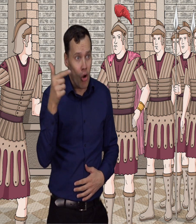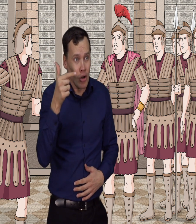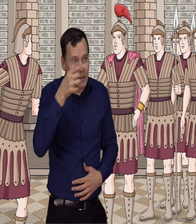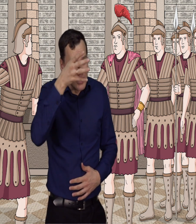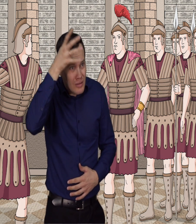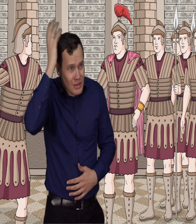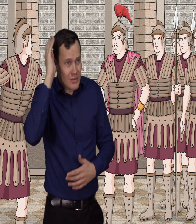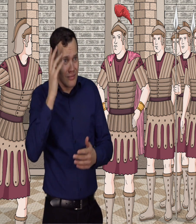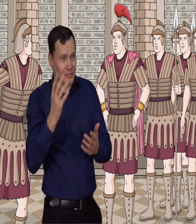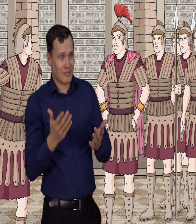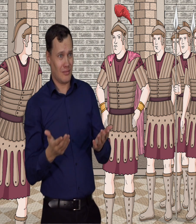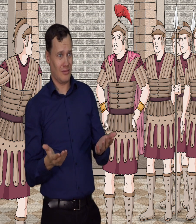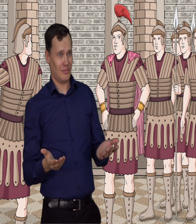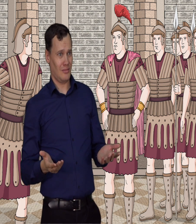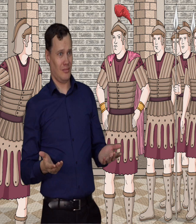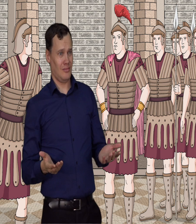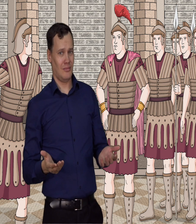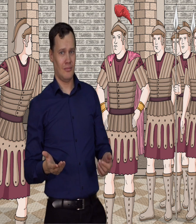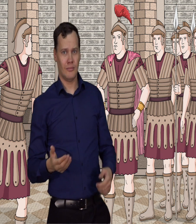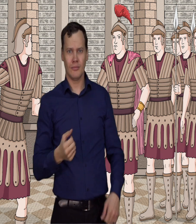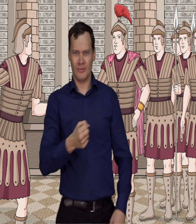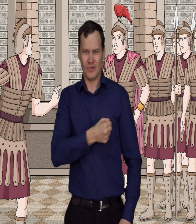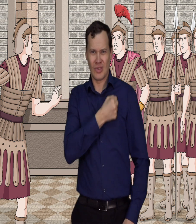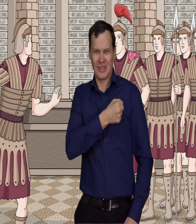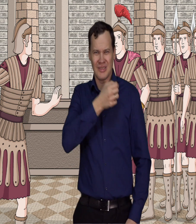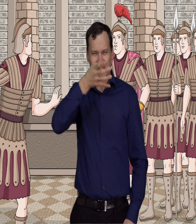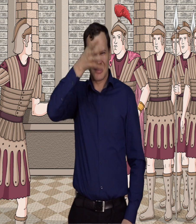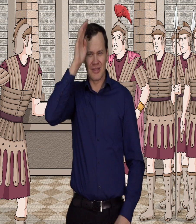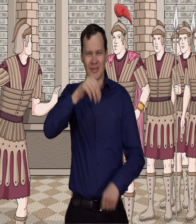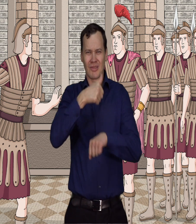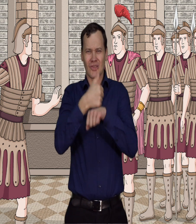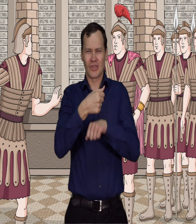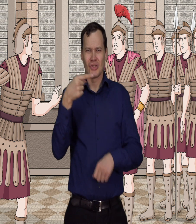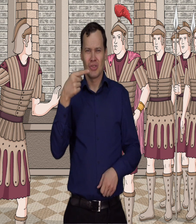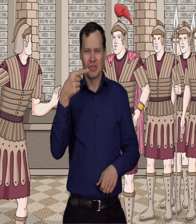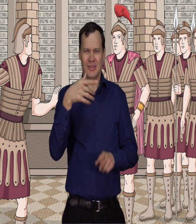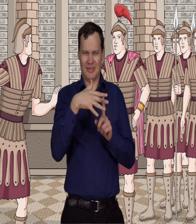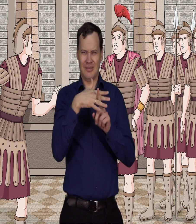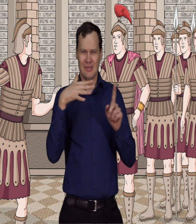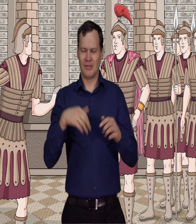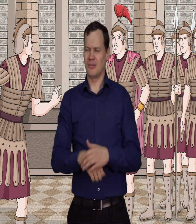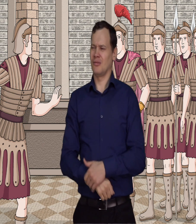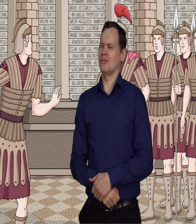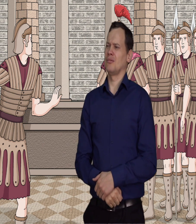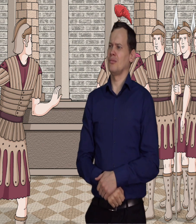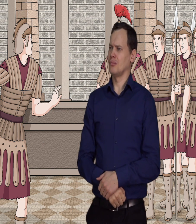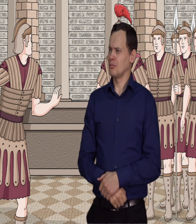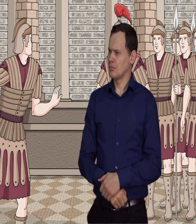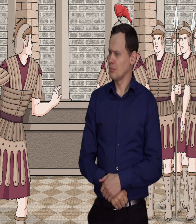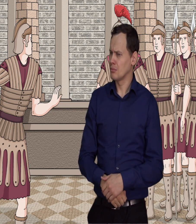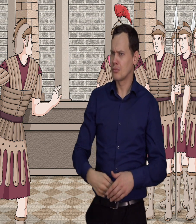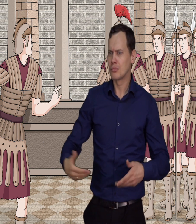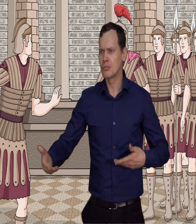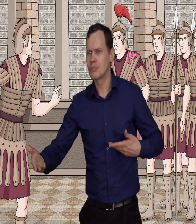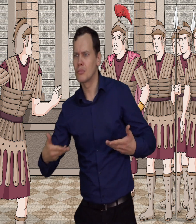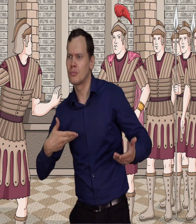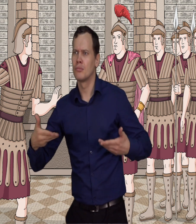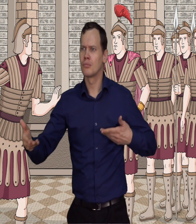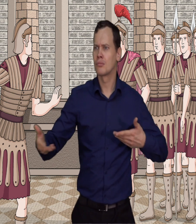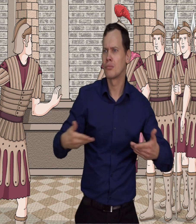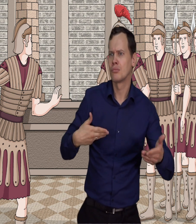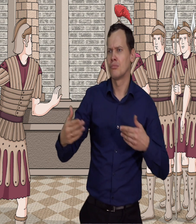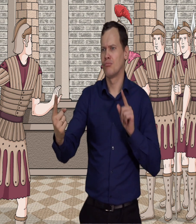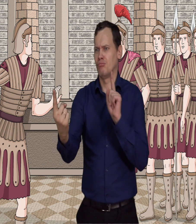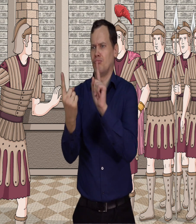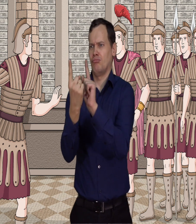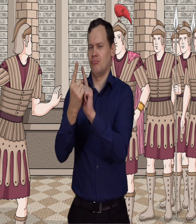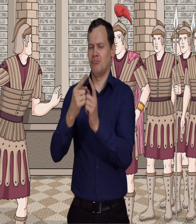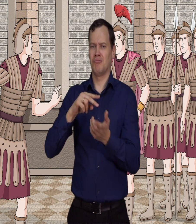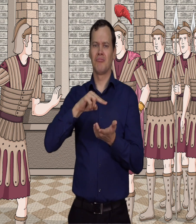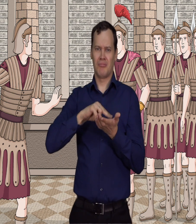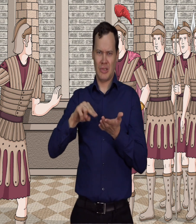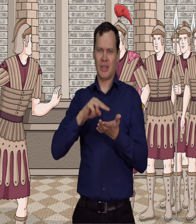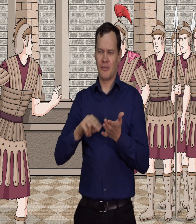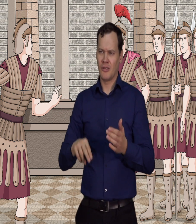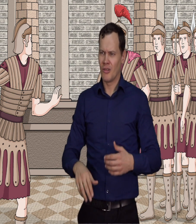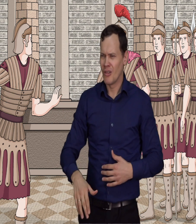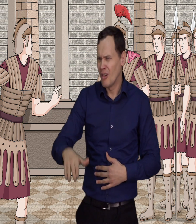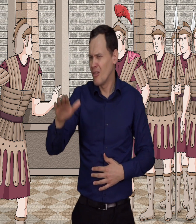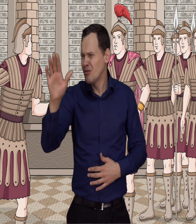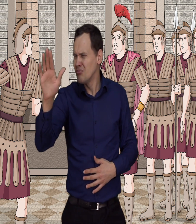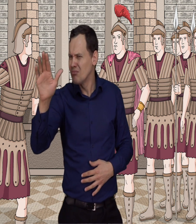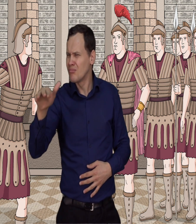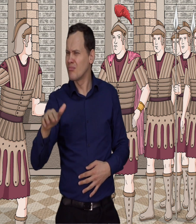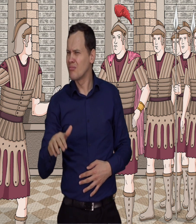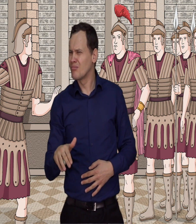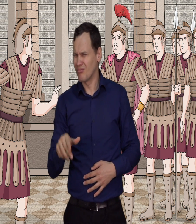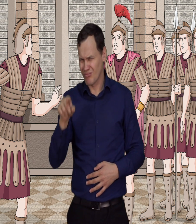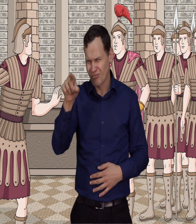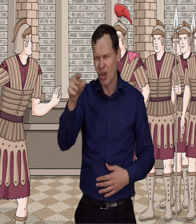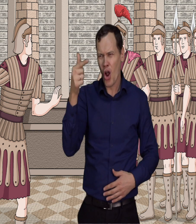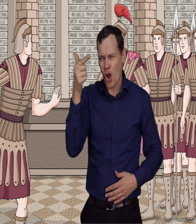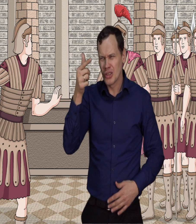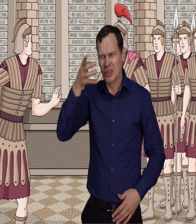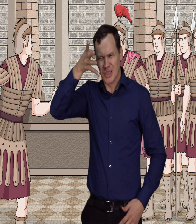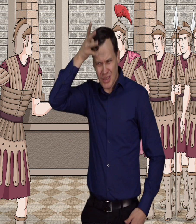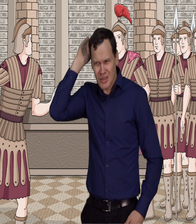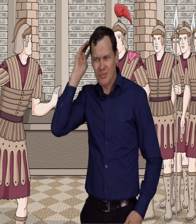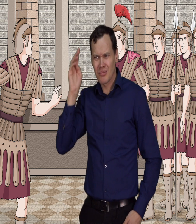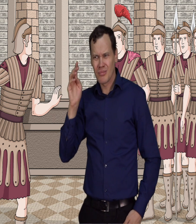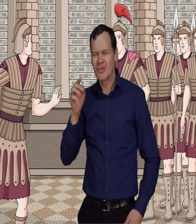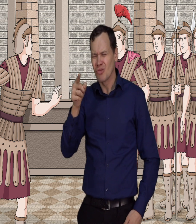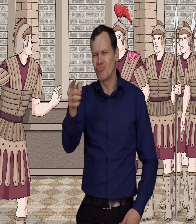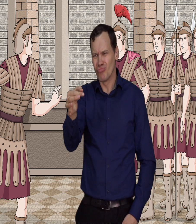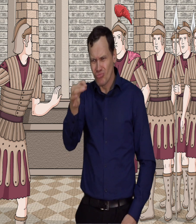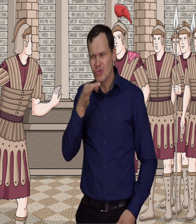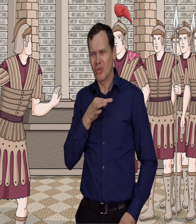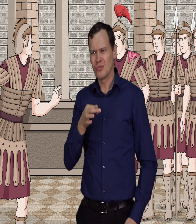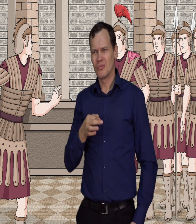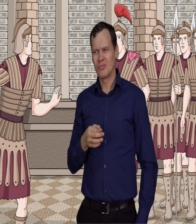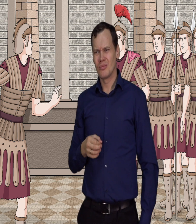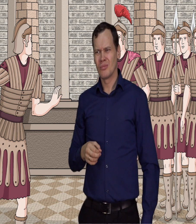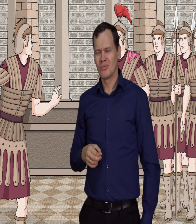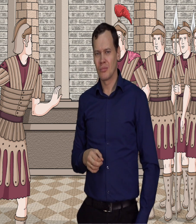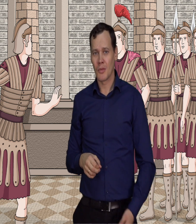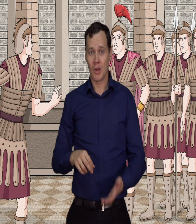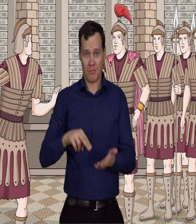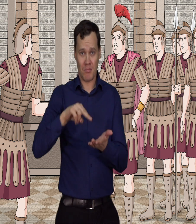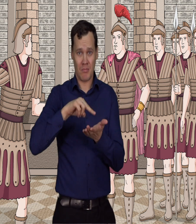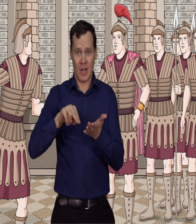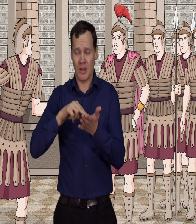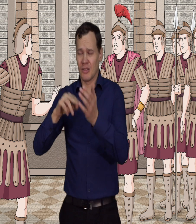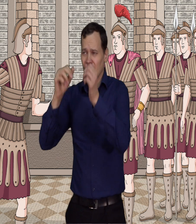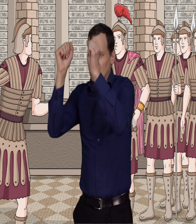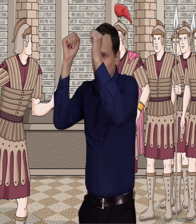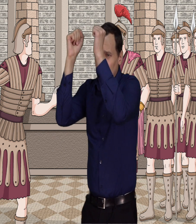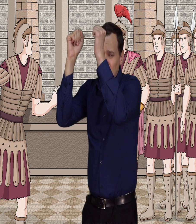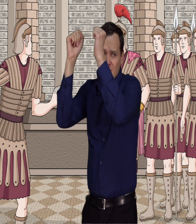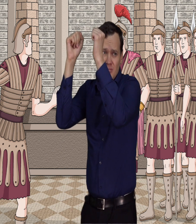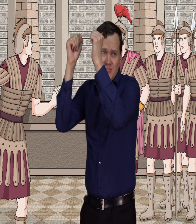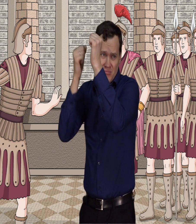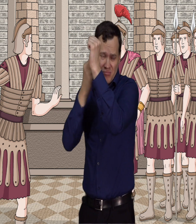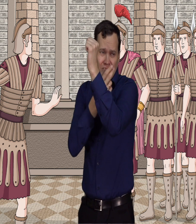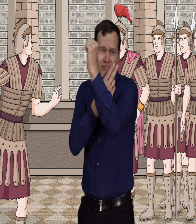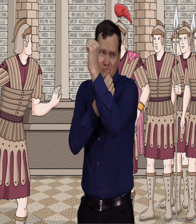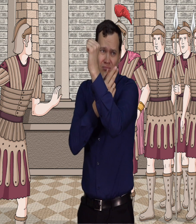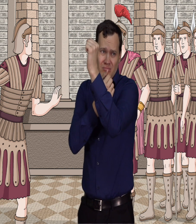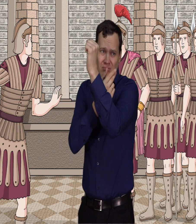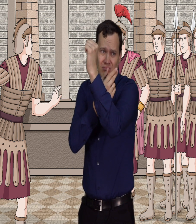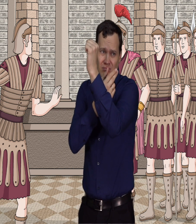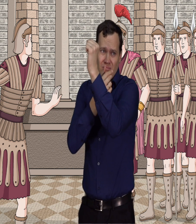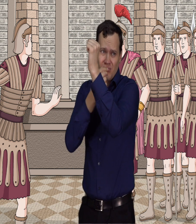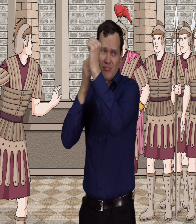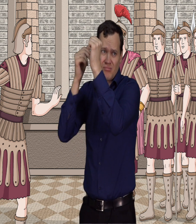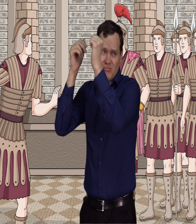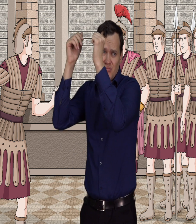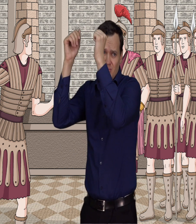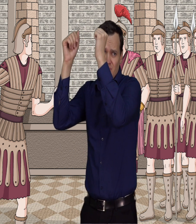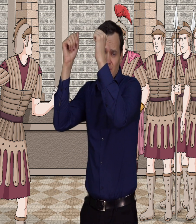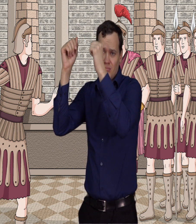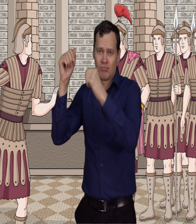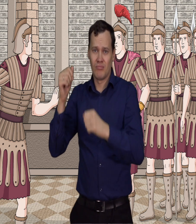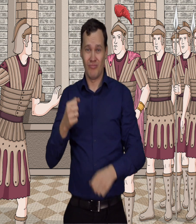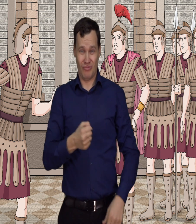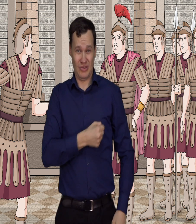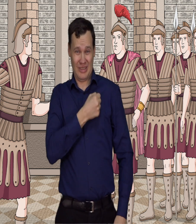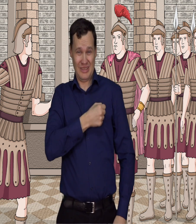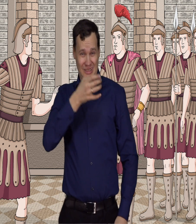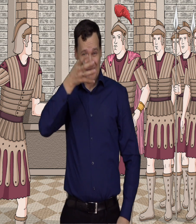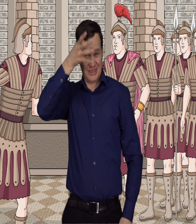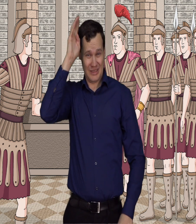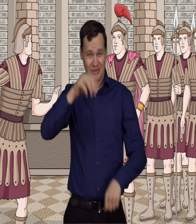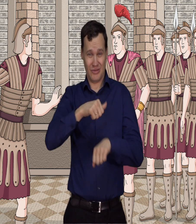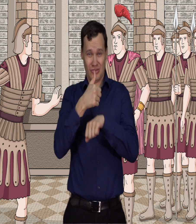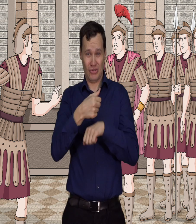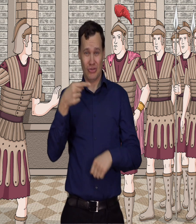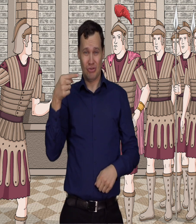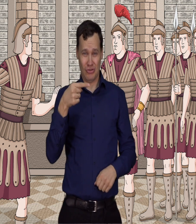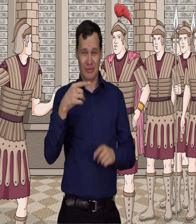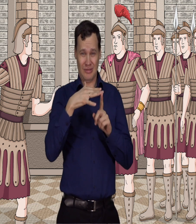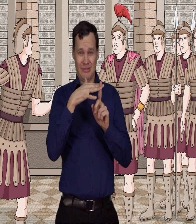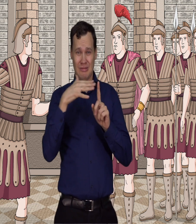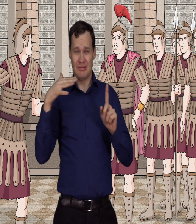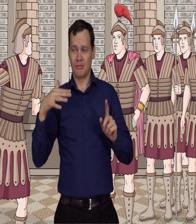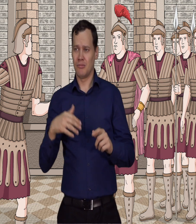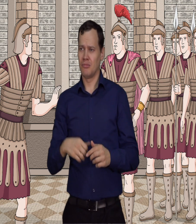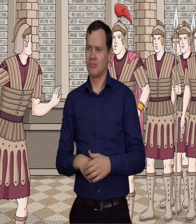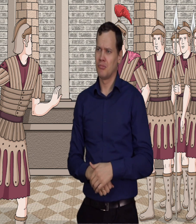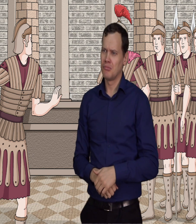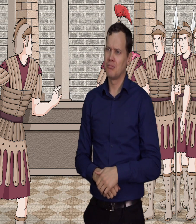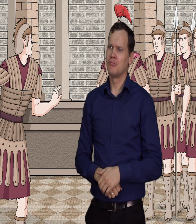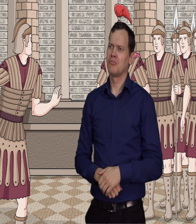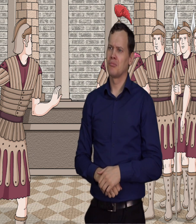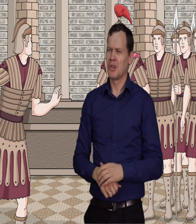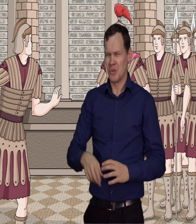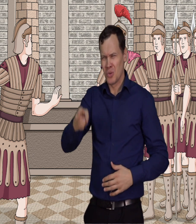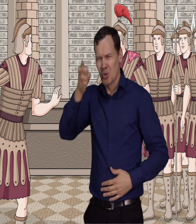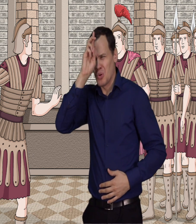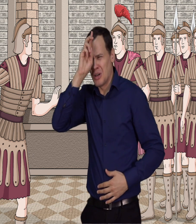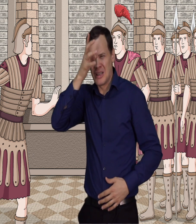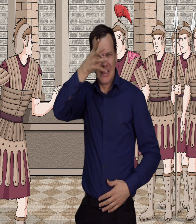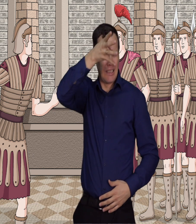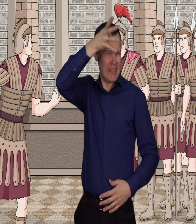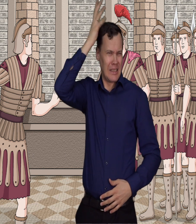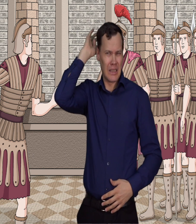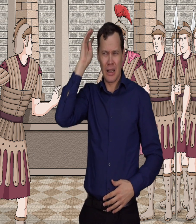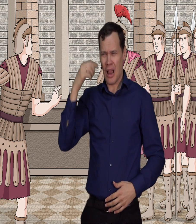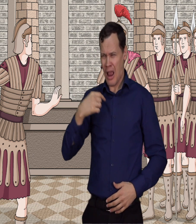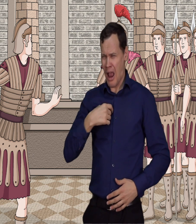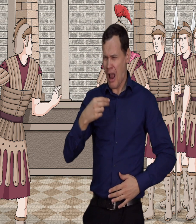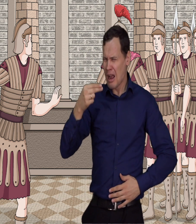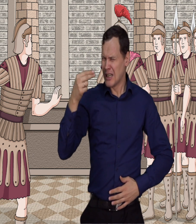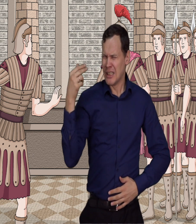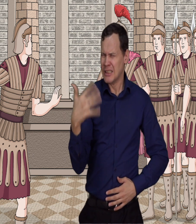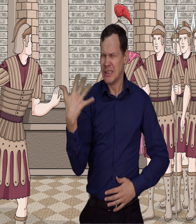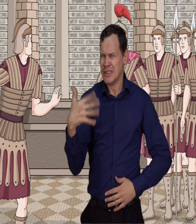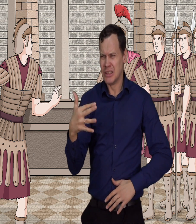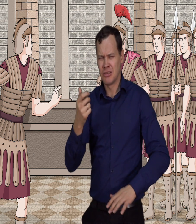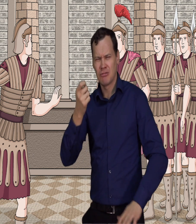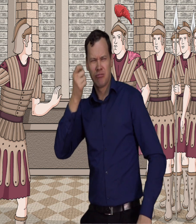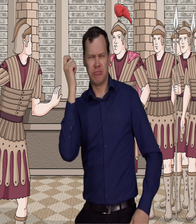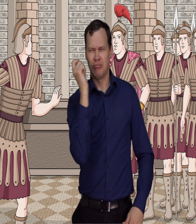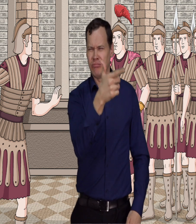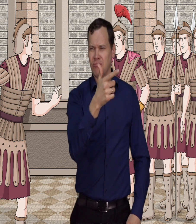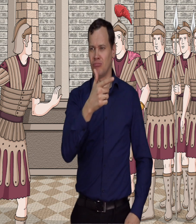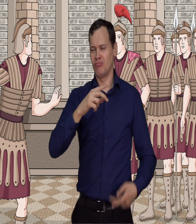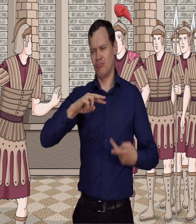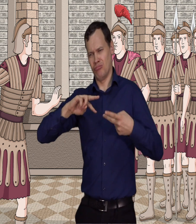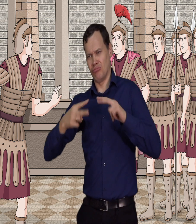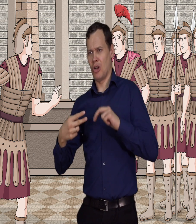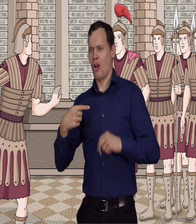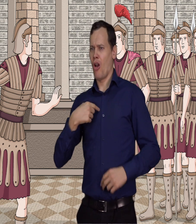The commander went to Paul and asked, “Tell me, are you a Roman citizen?” “Yes,” he answered. “I paid a high price for my citizenship,” said the commander. “But I was born a citizen,” Paul replied.